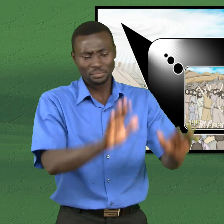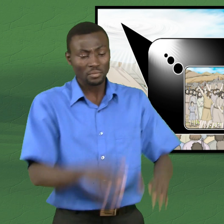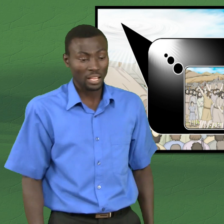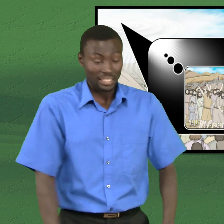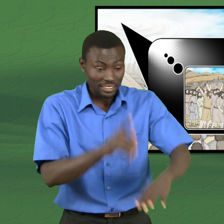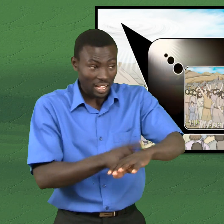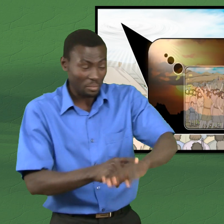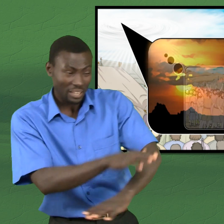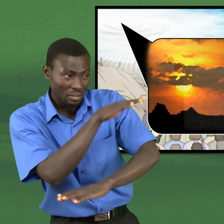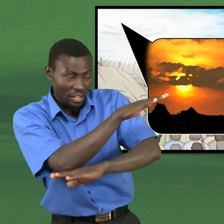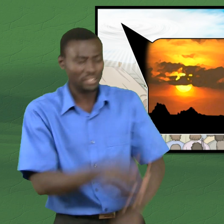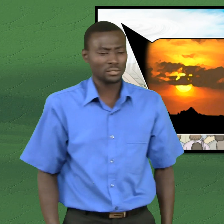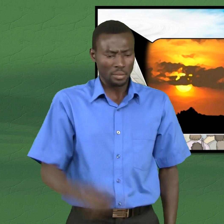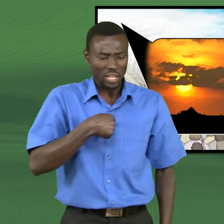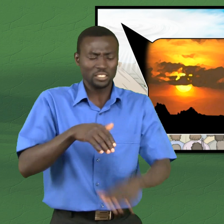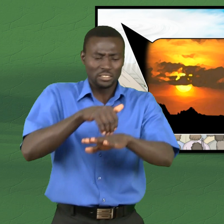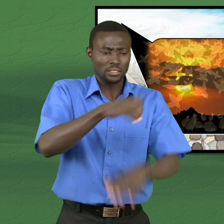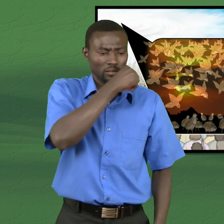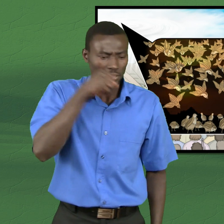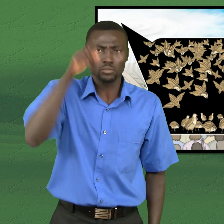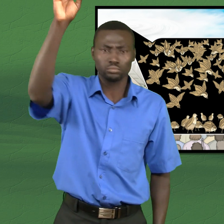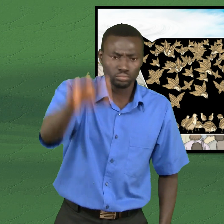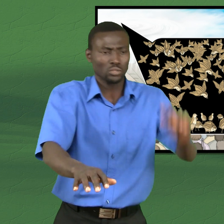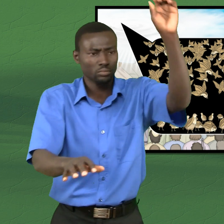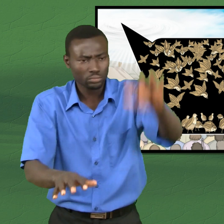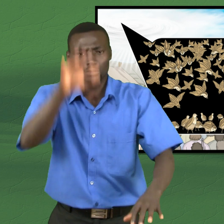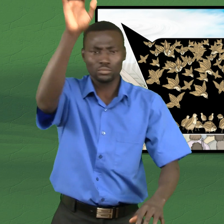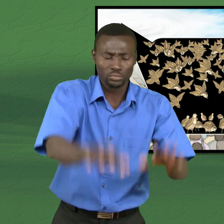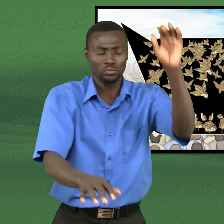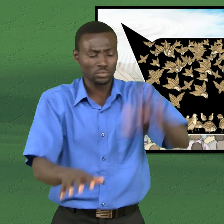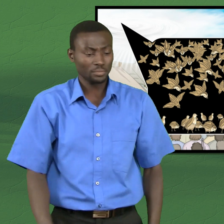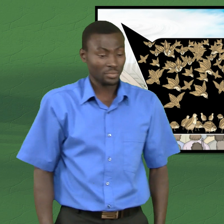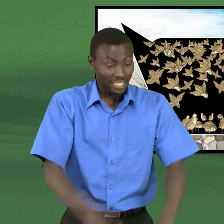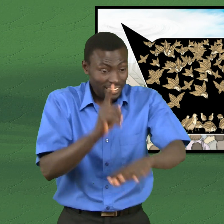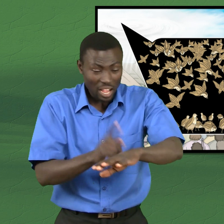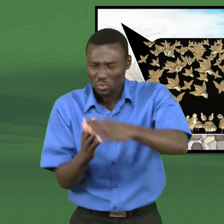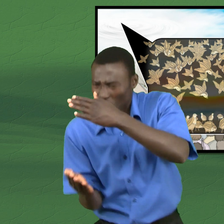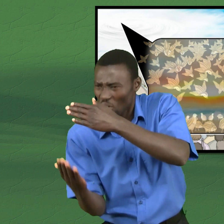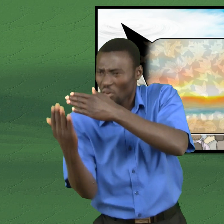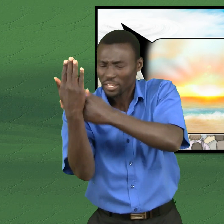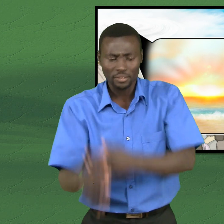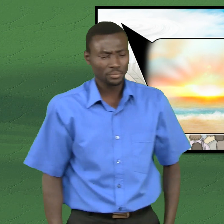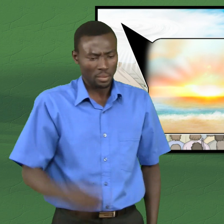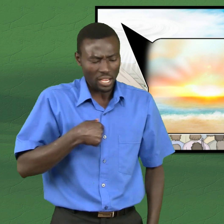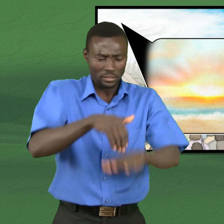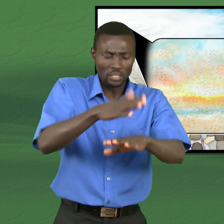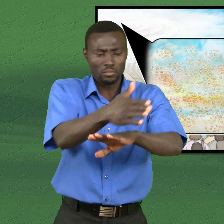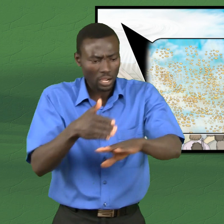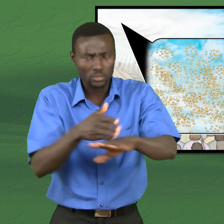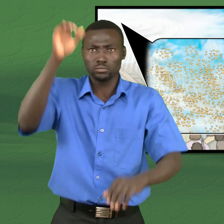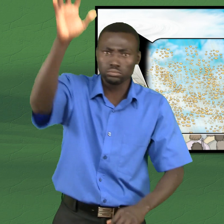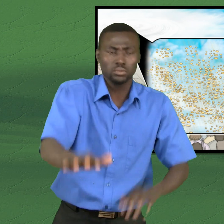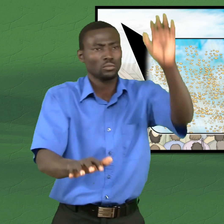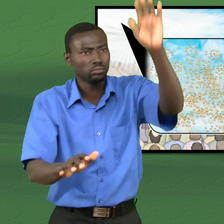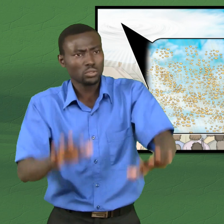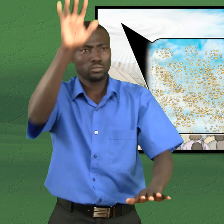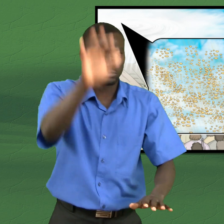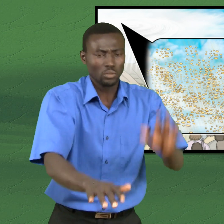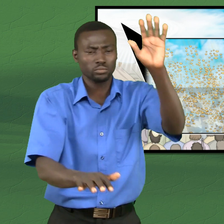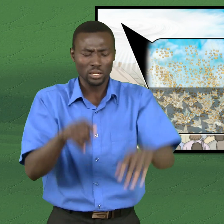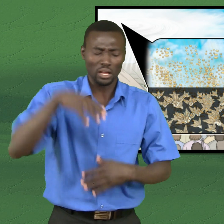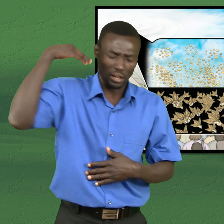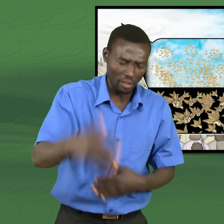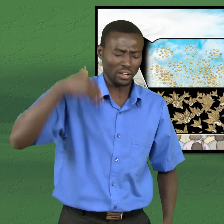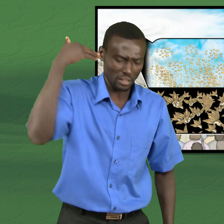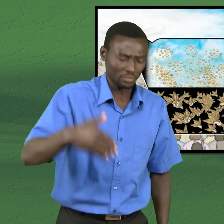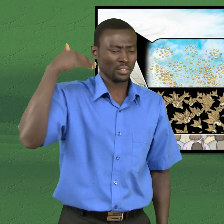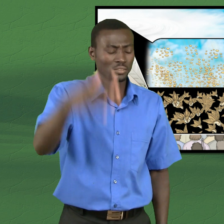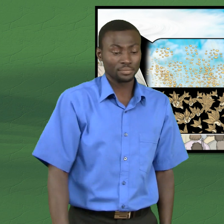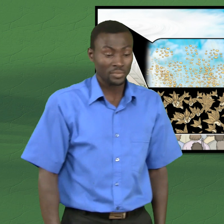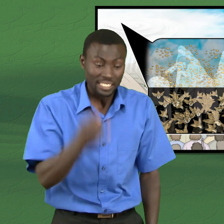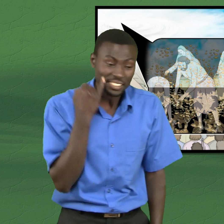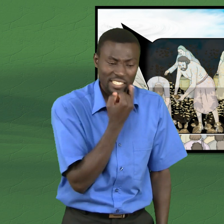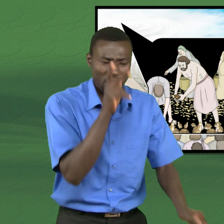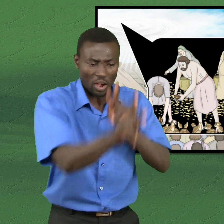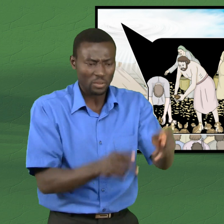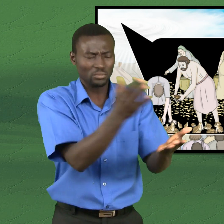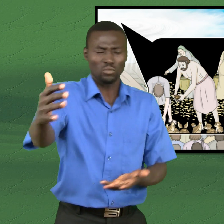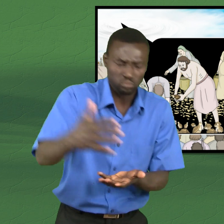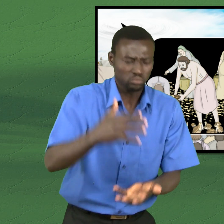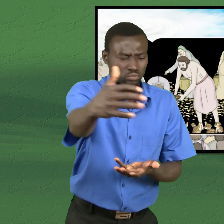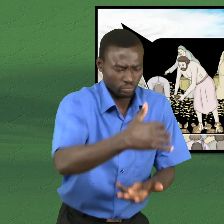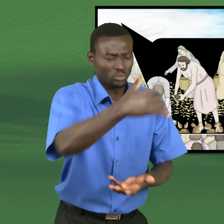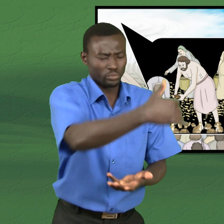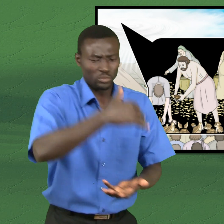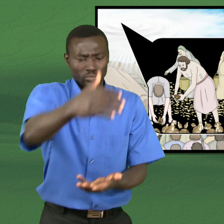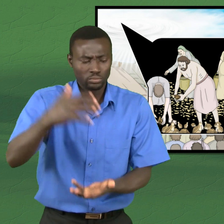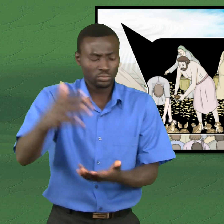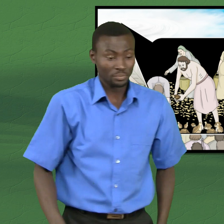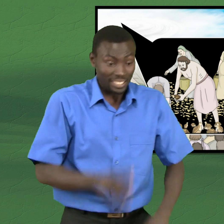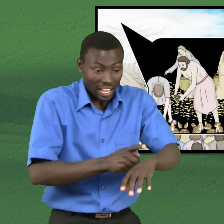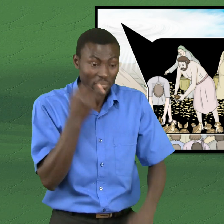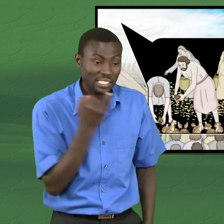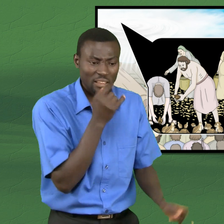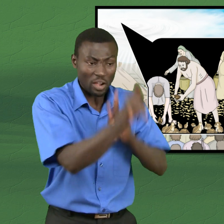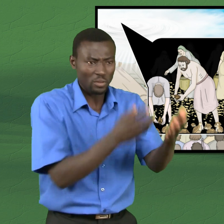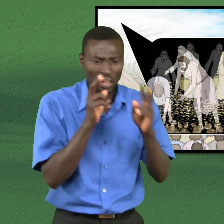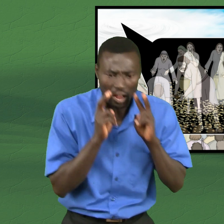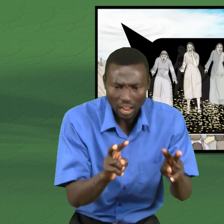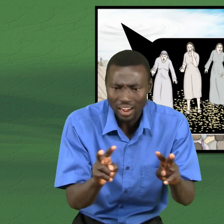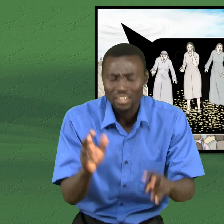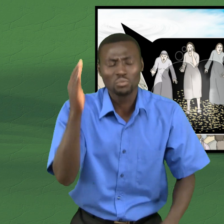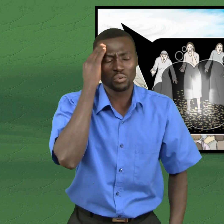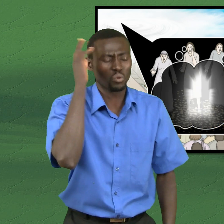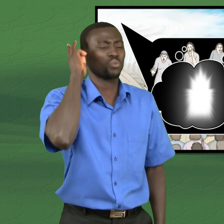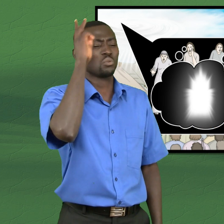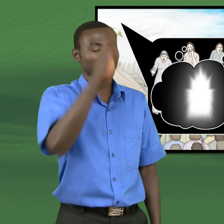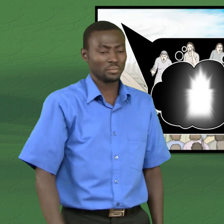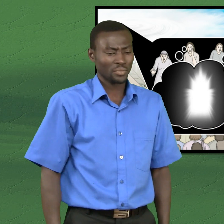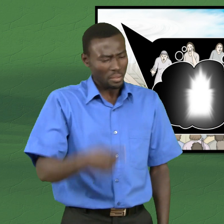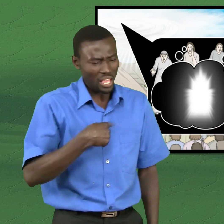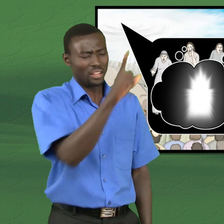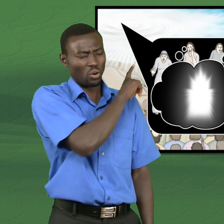Tell them, ‘At twilight you will eat meat, and in the morning you will be filled with bread.